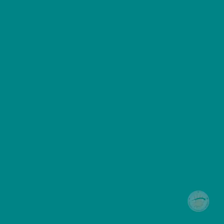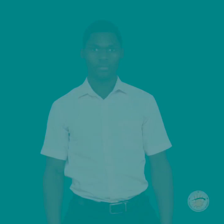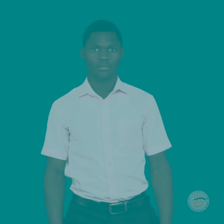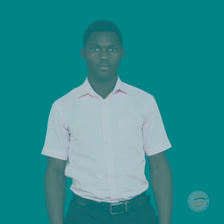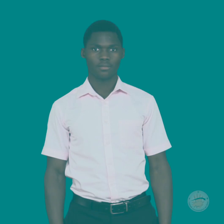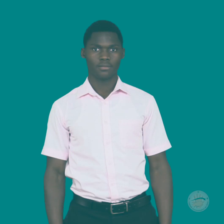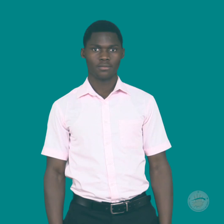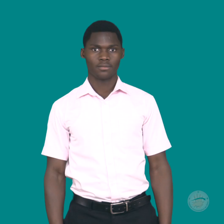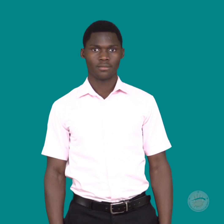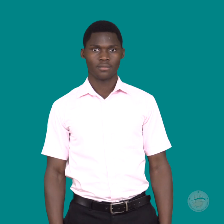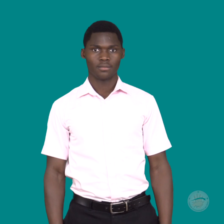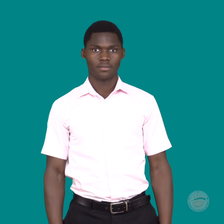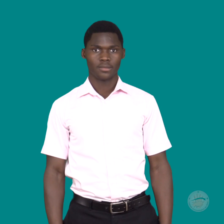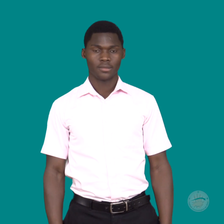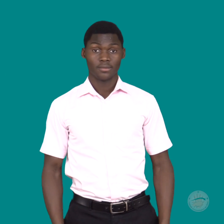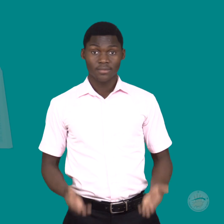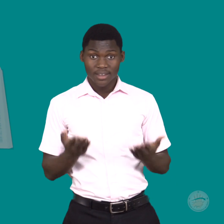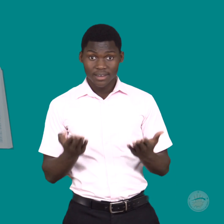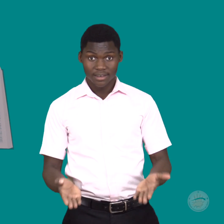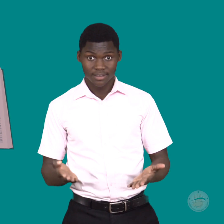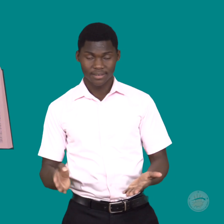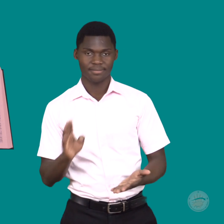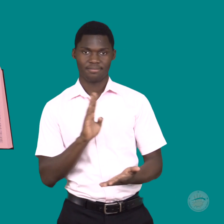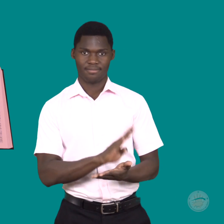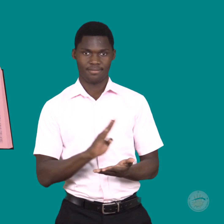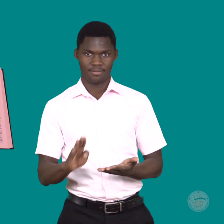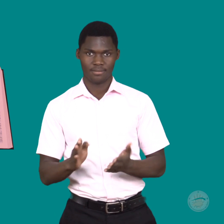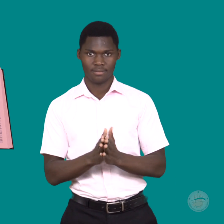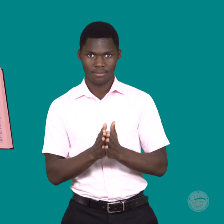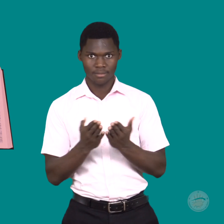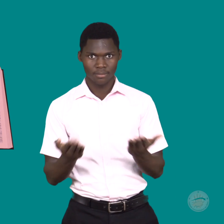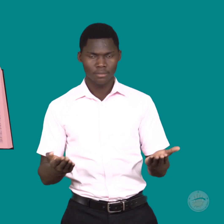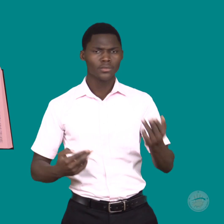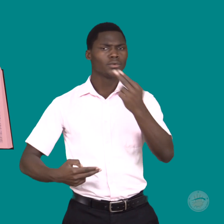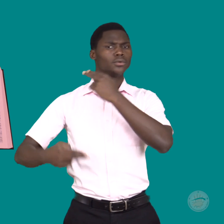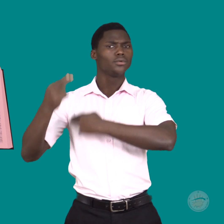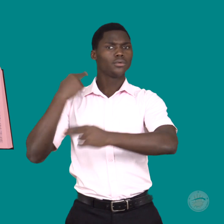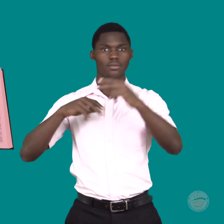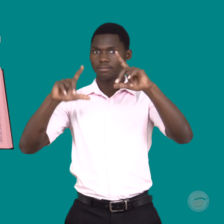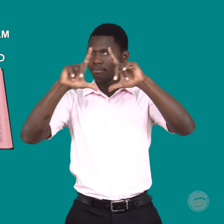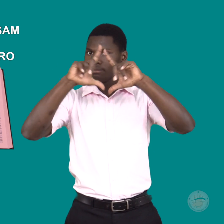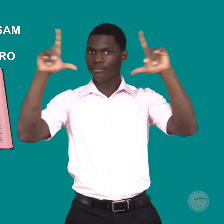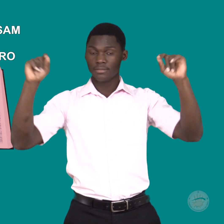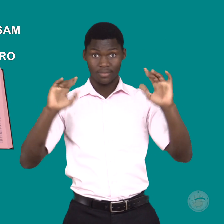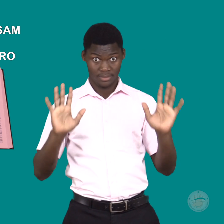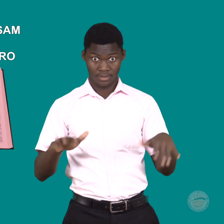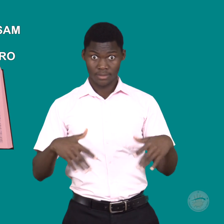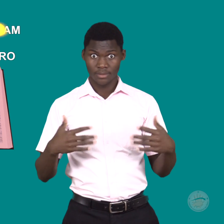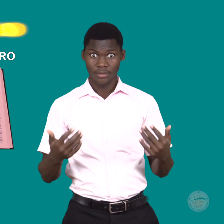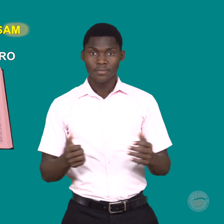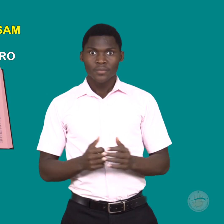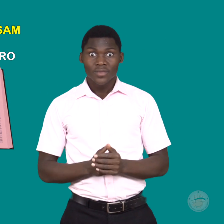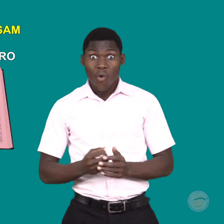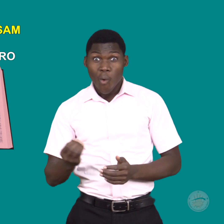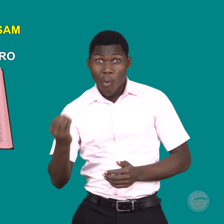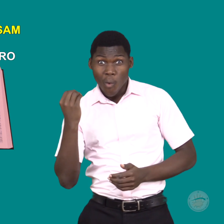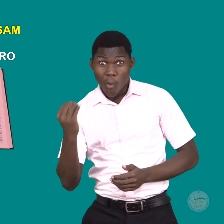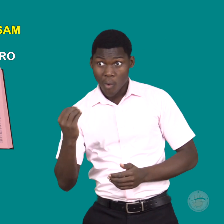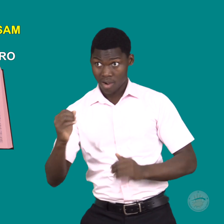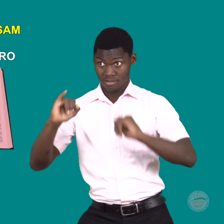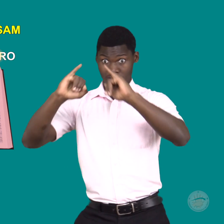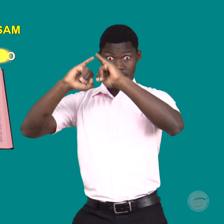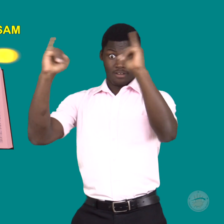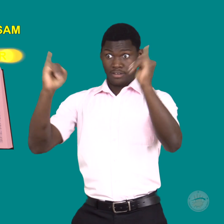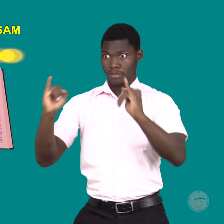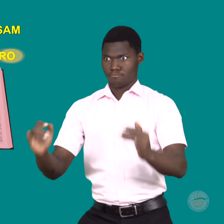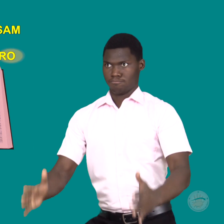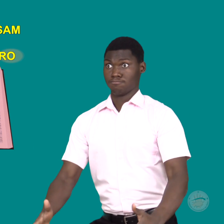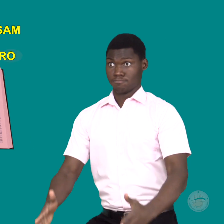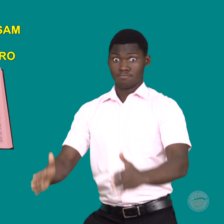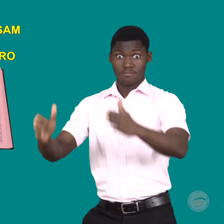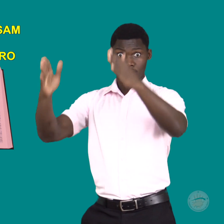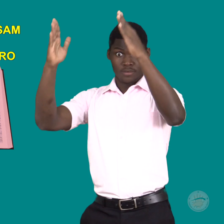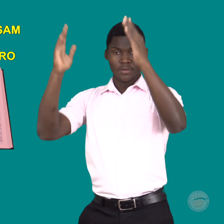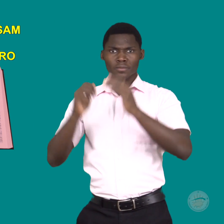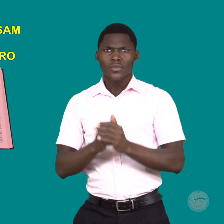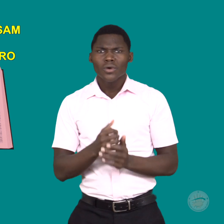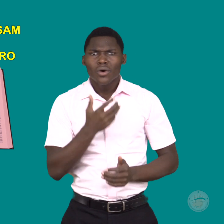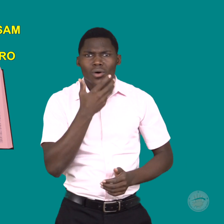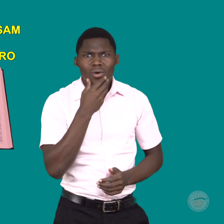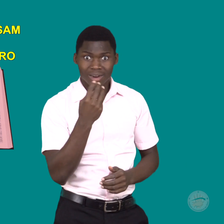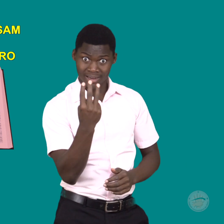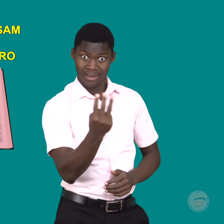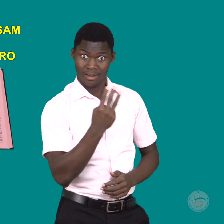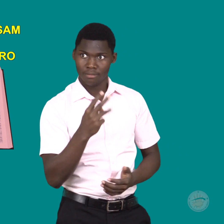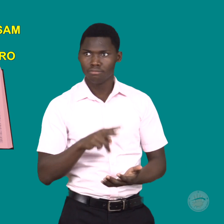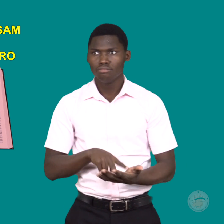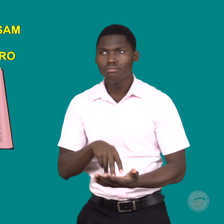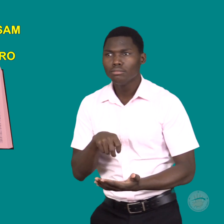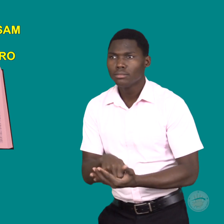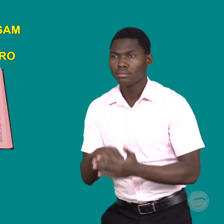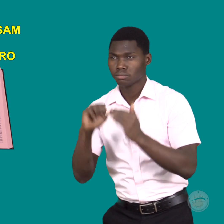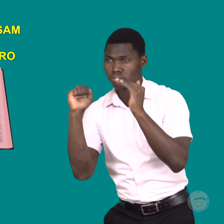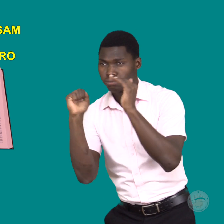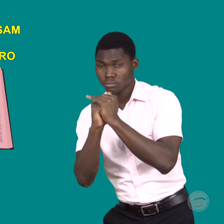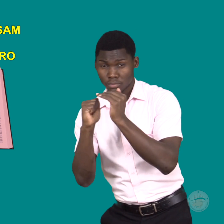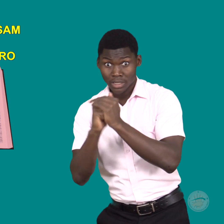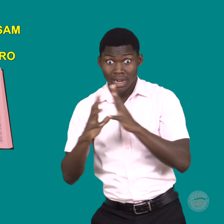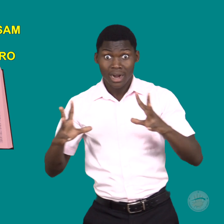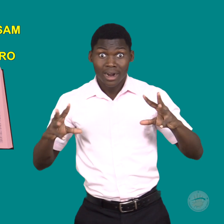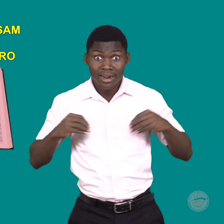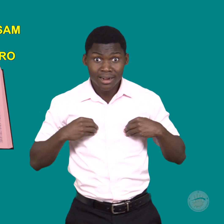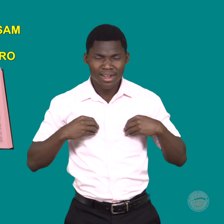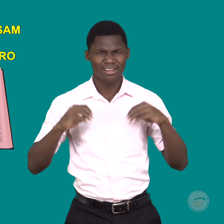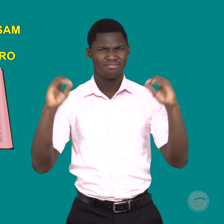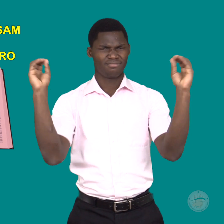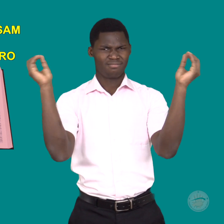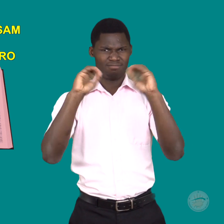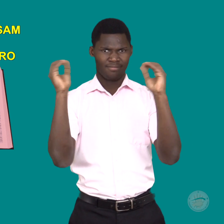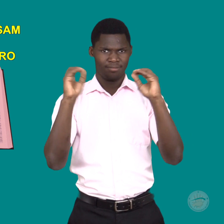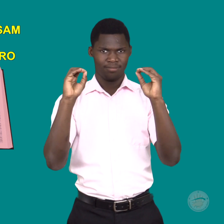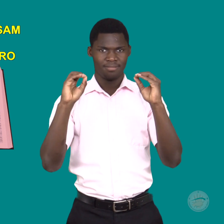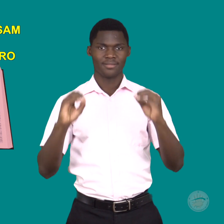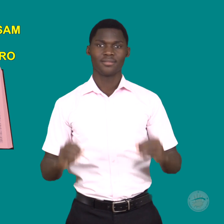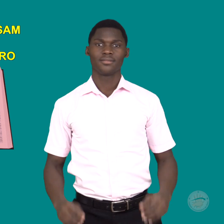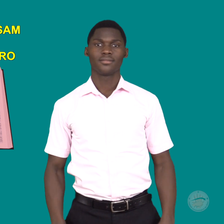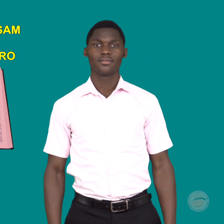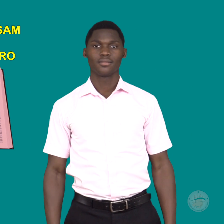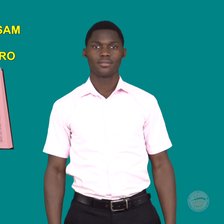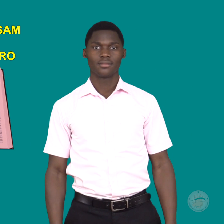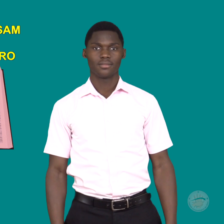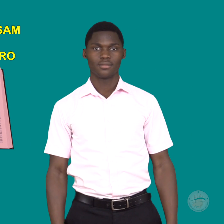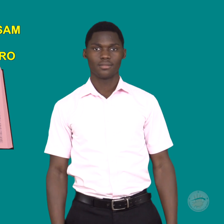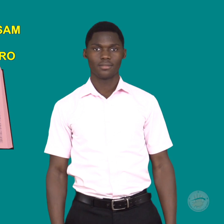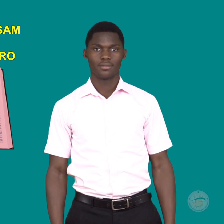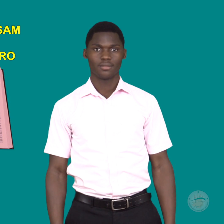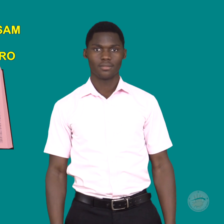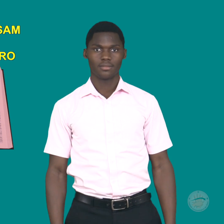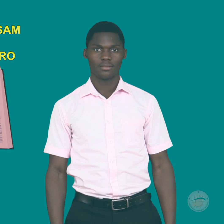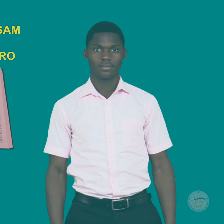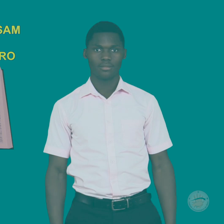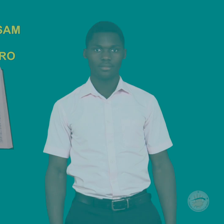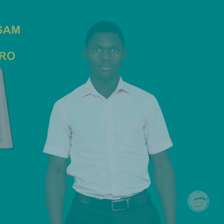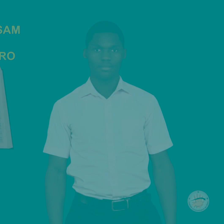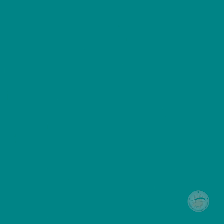Three men refuse to worship idol